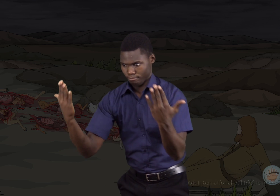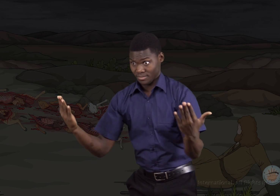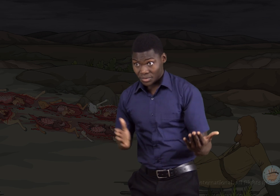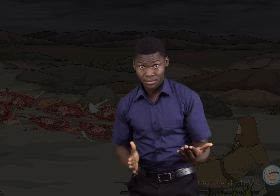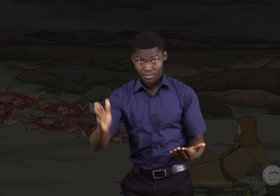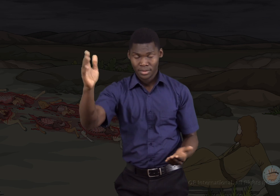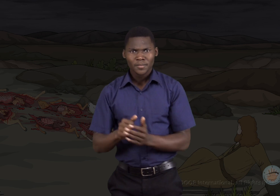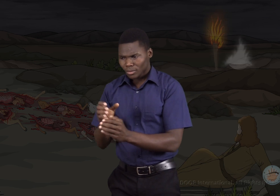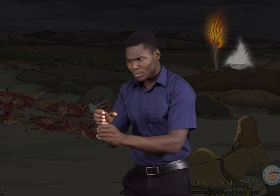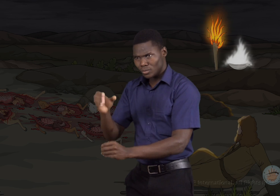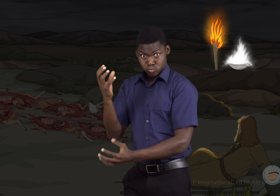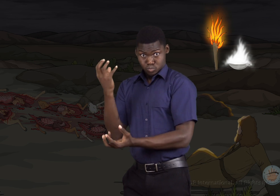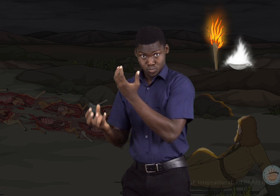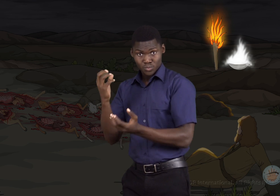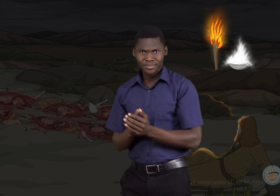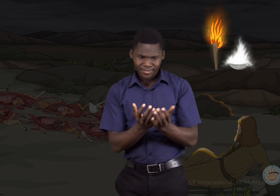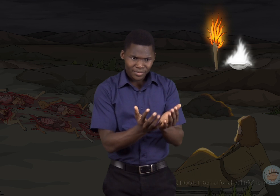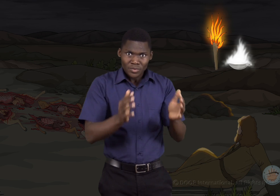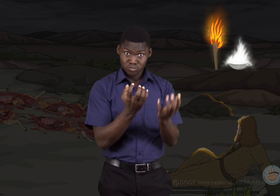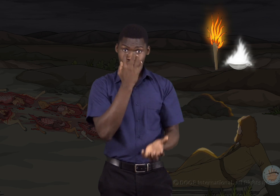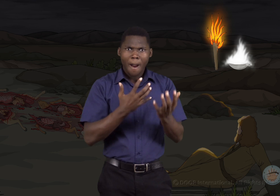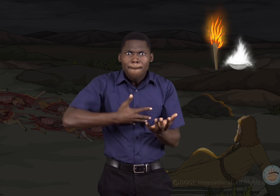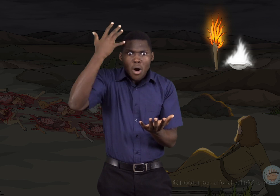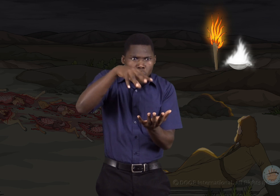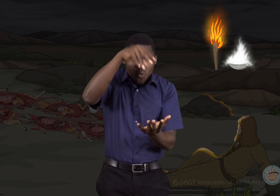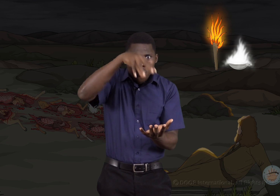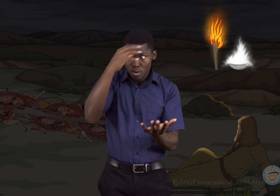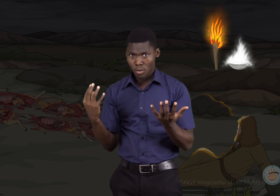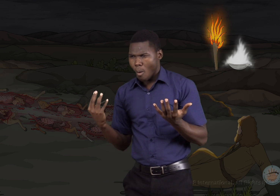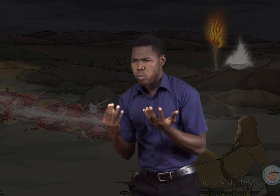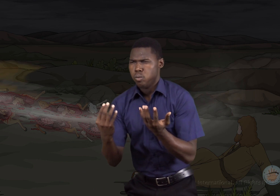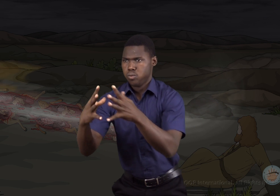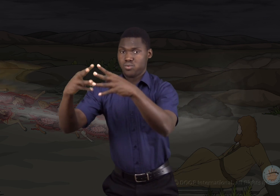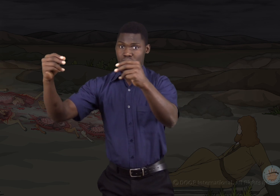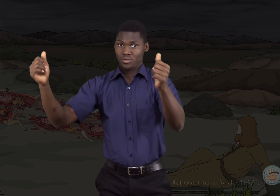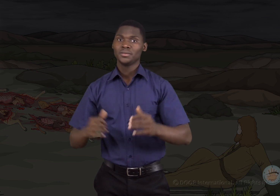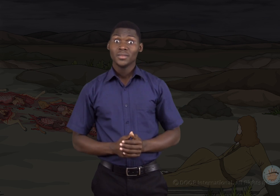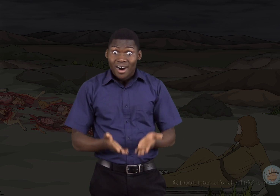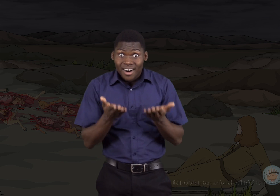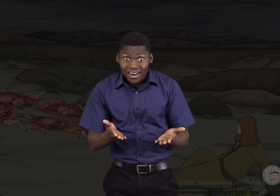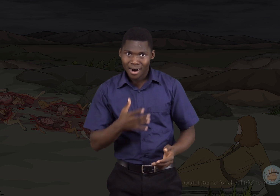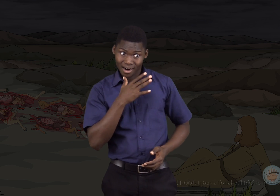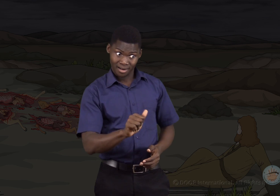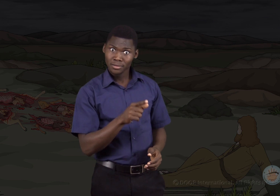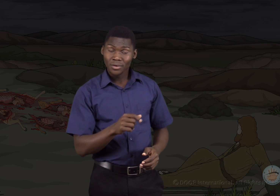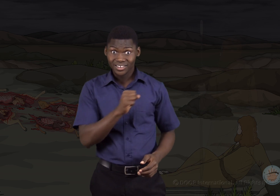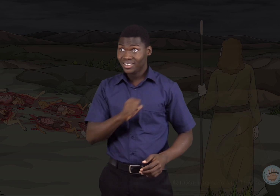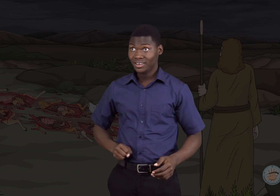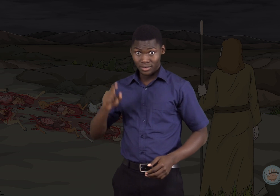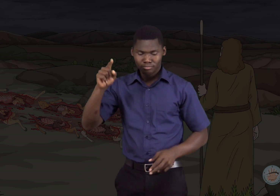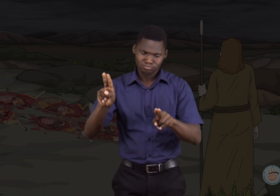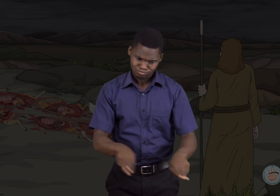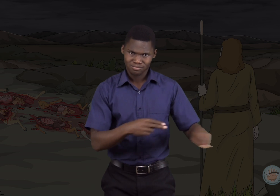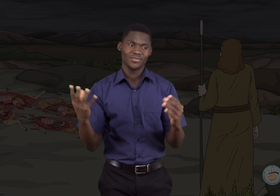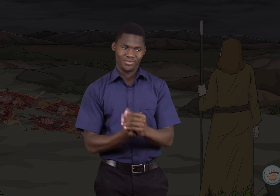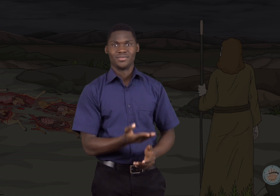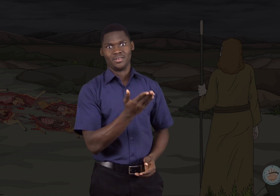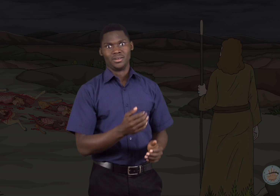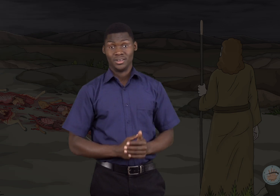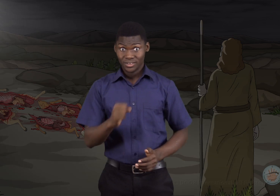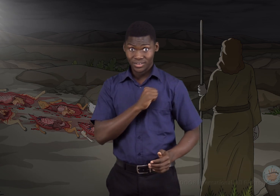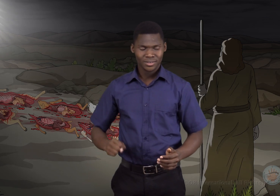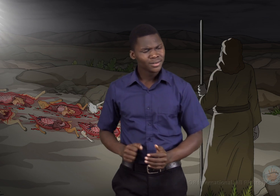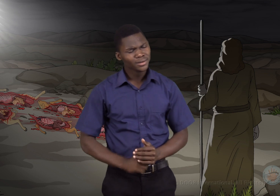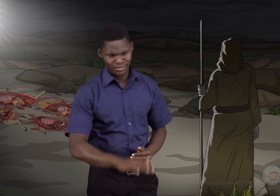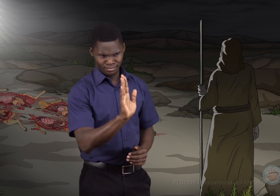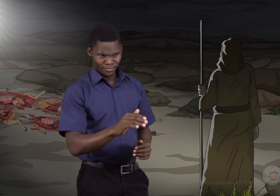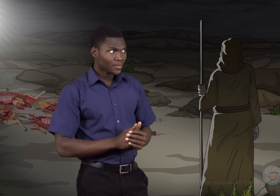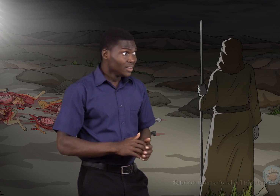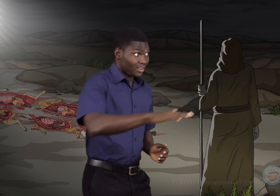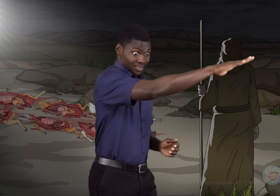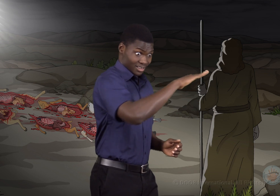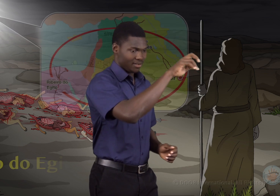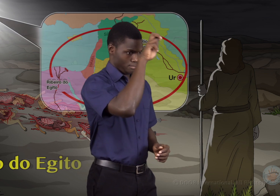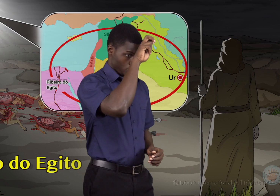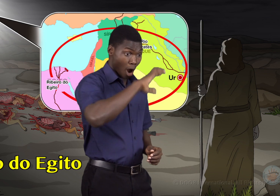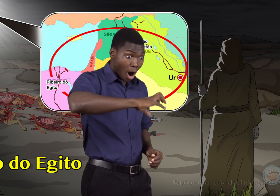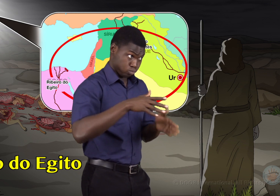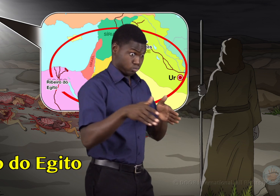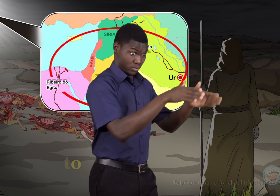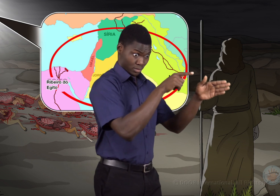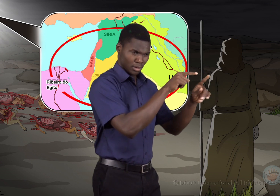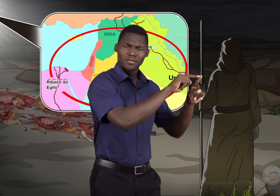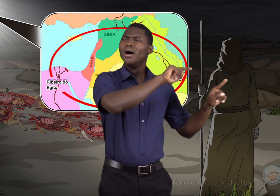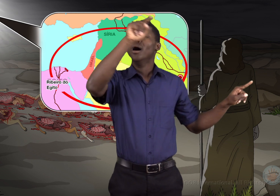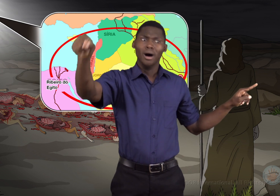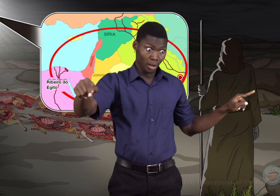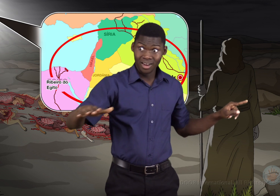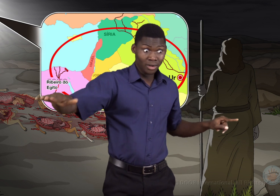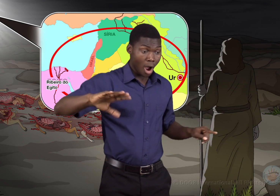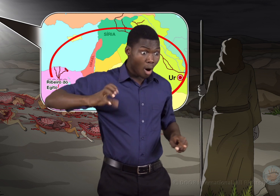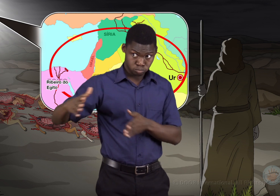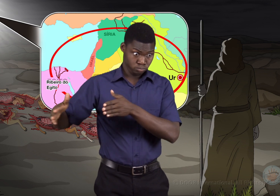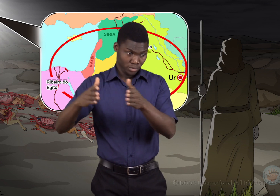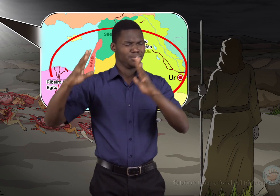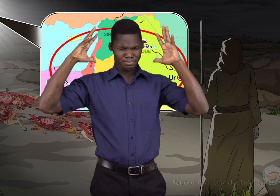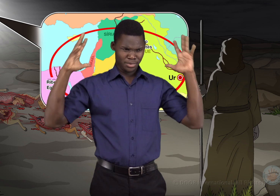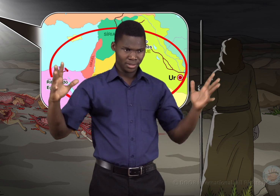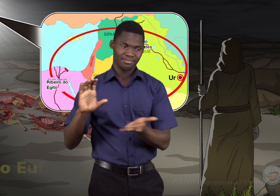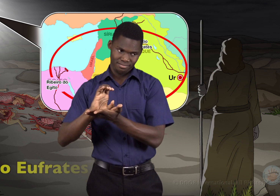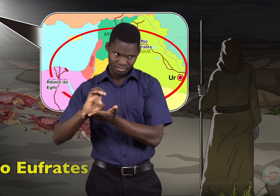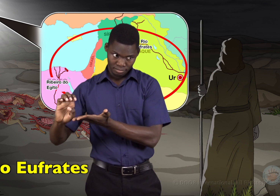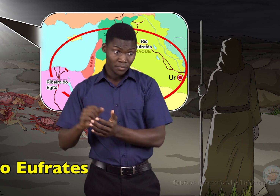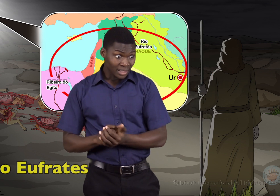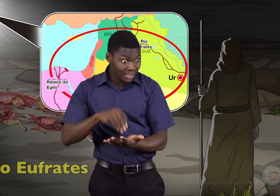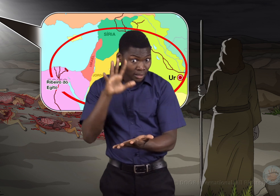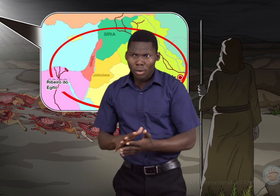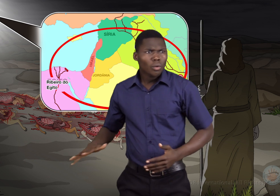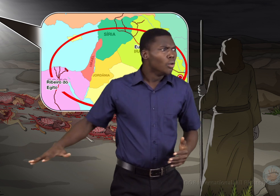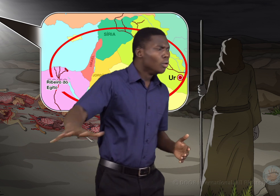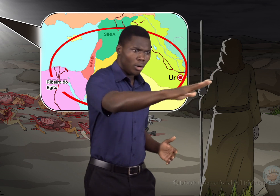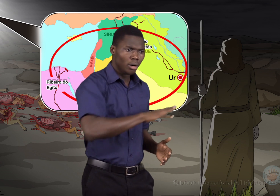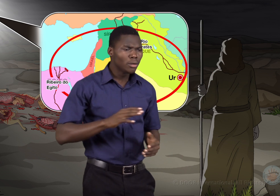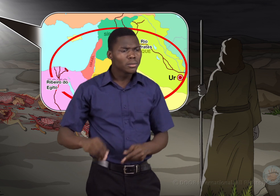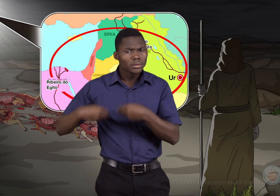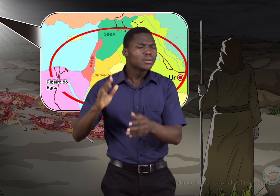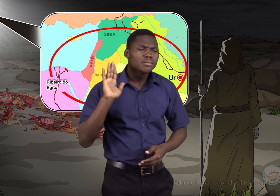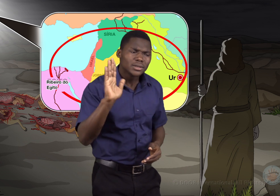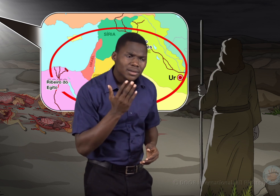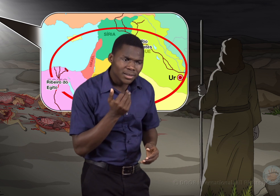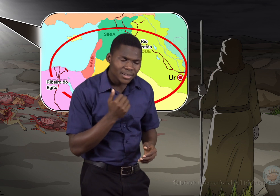When the sun had set and darkness had fallen, behold, a smoking firepot and a flaming torch appeared and passed between the halves of the carcasses.